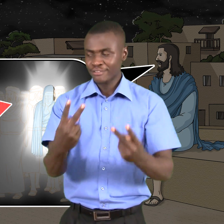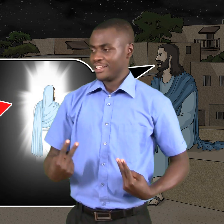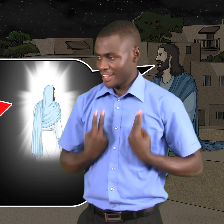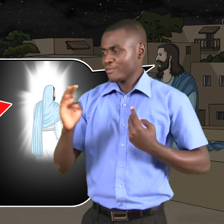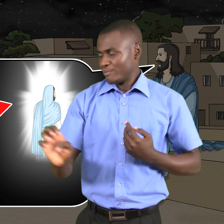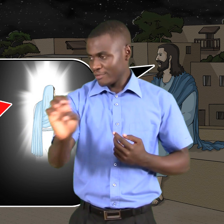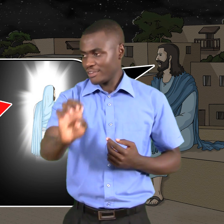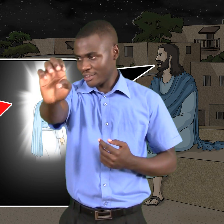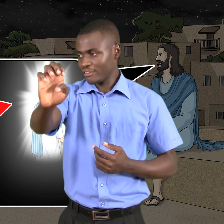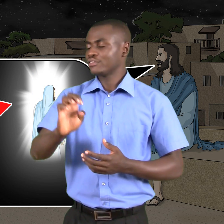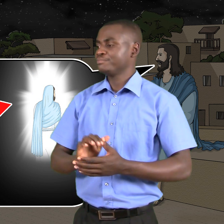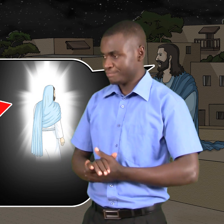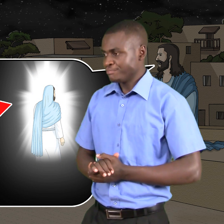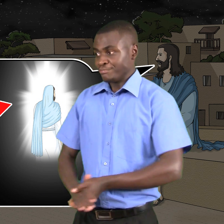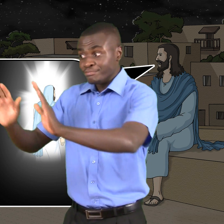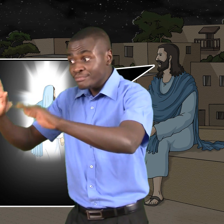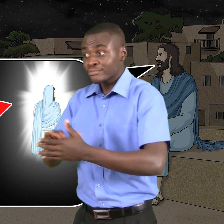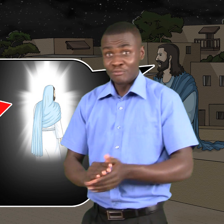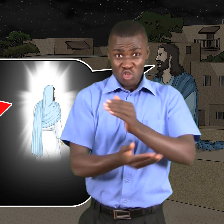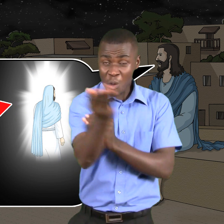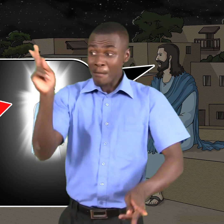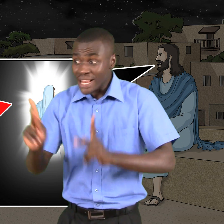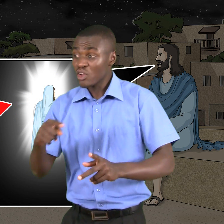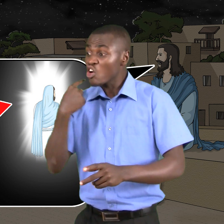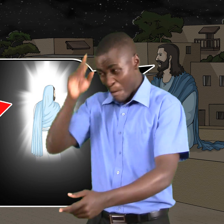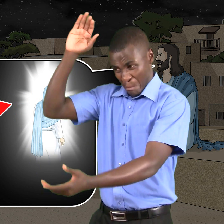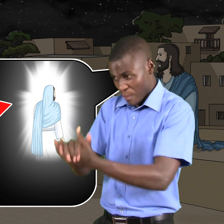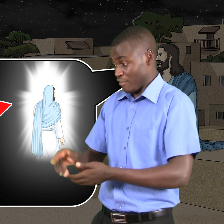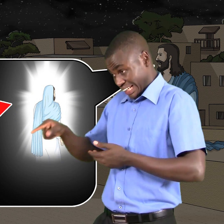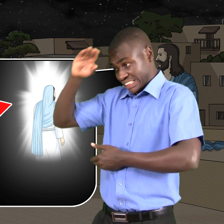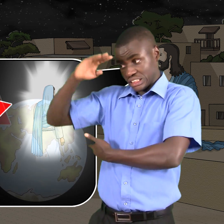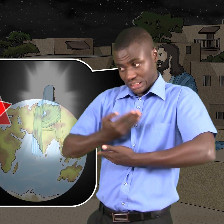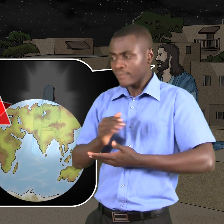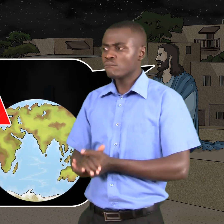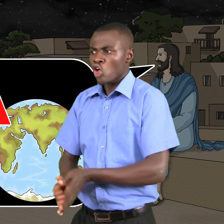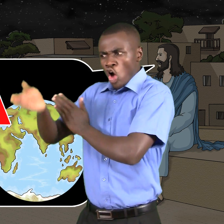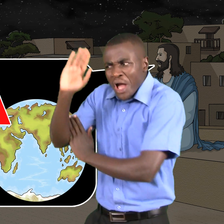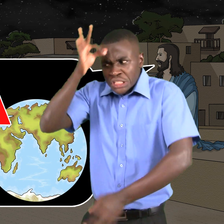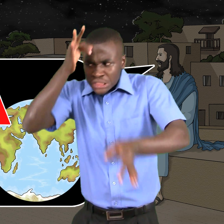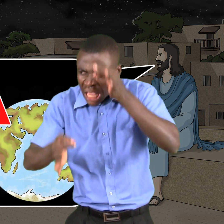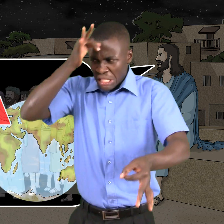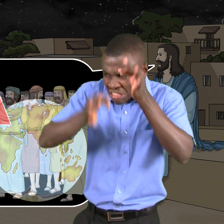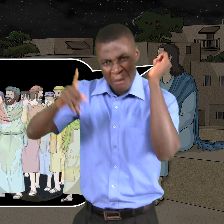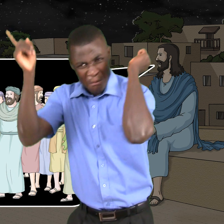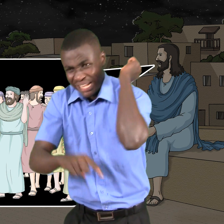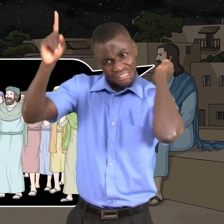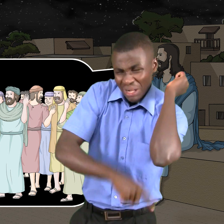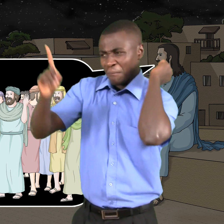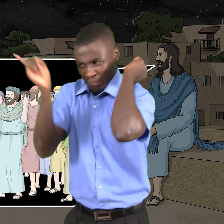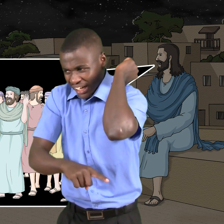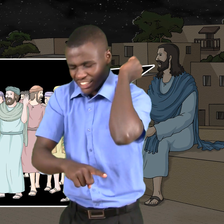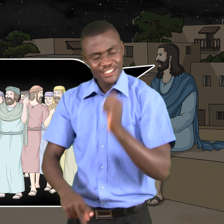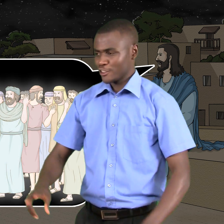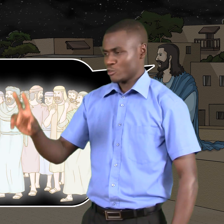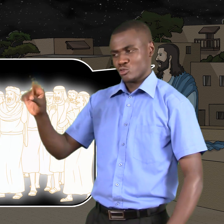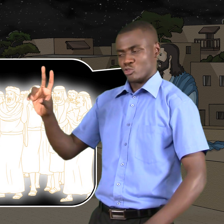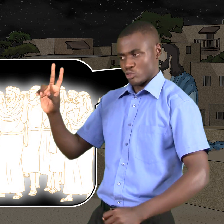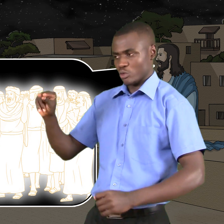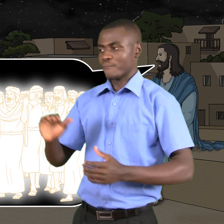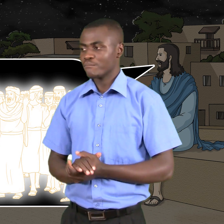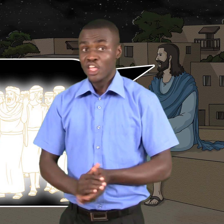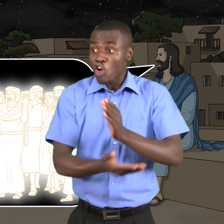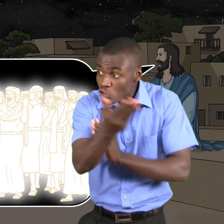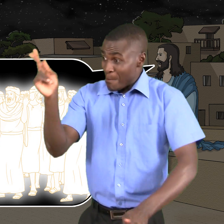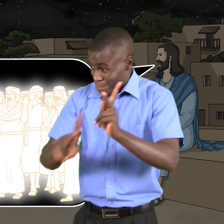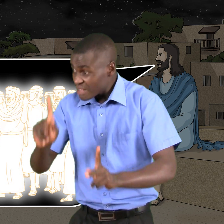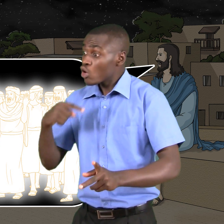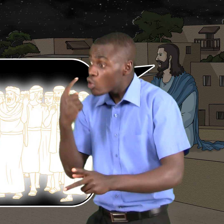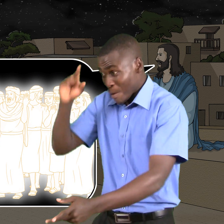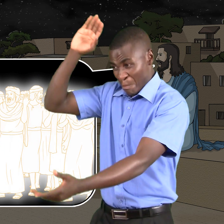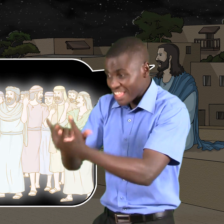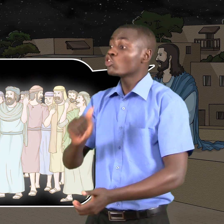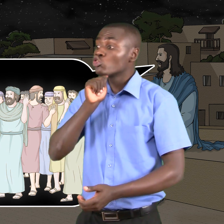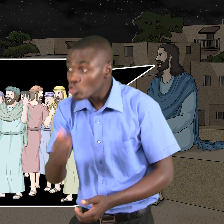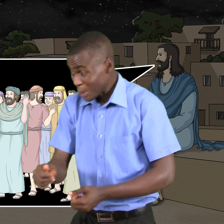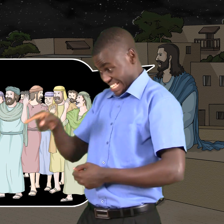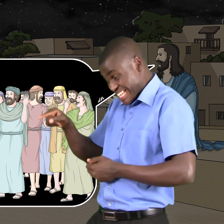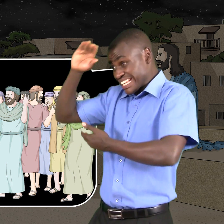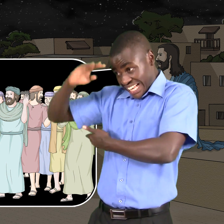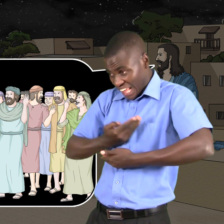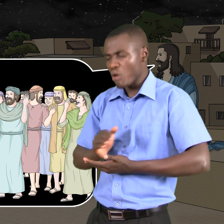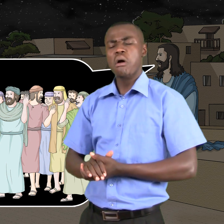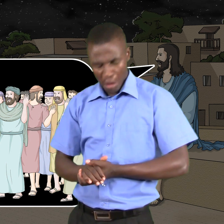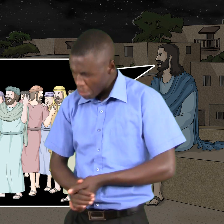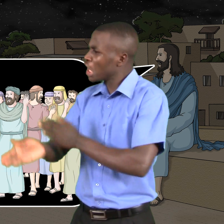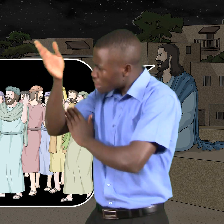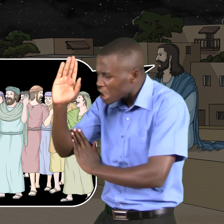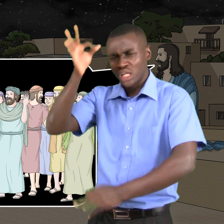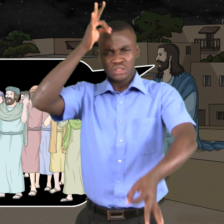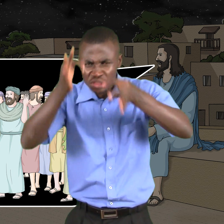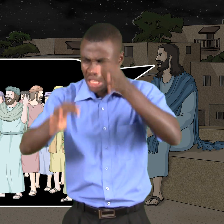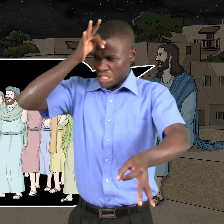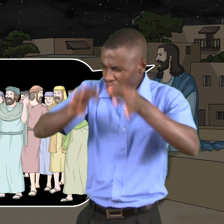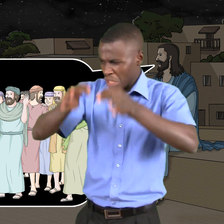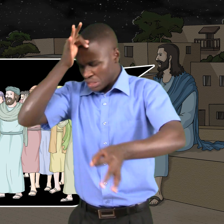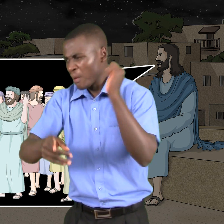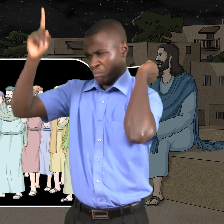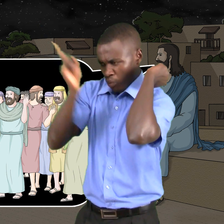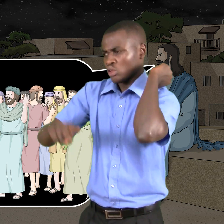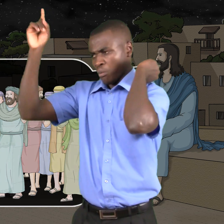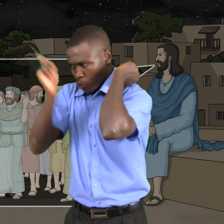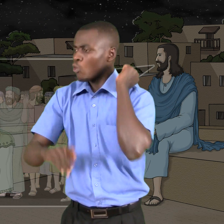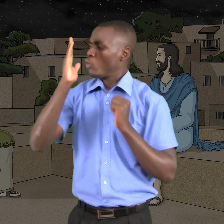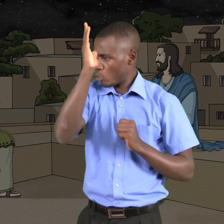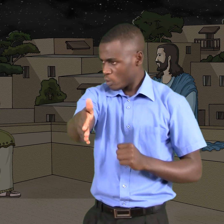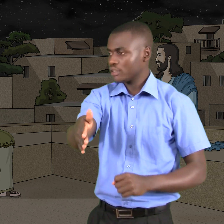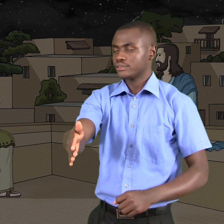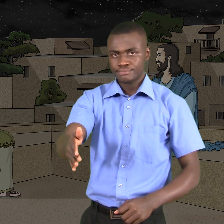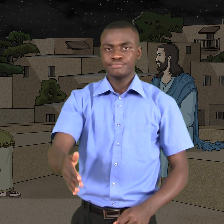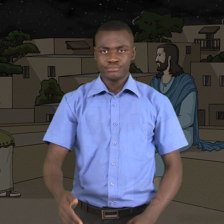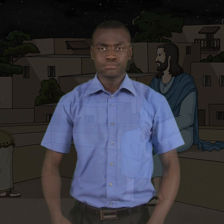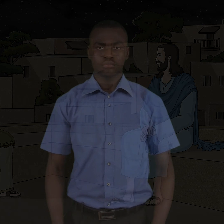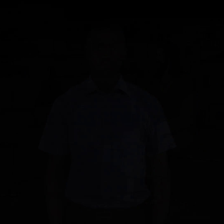Whoever believes in Him is not condemned, but whoever does not believe has already been condemned, because he has not believed in the name of God’s one and only Son.